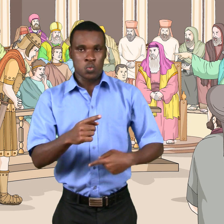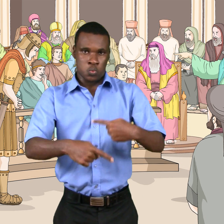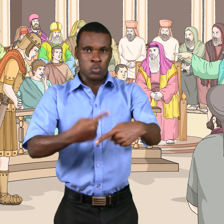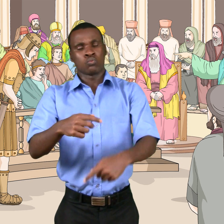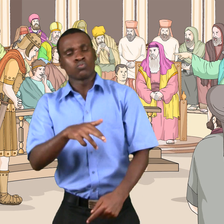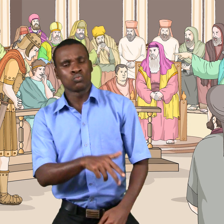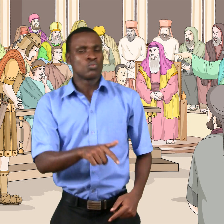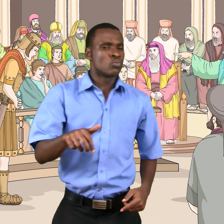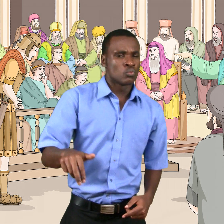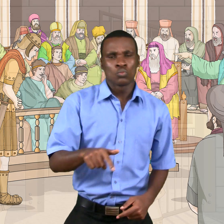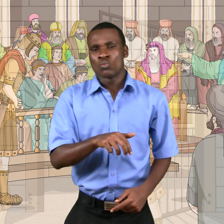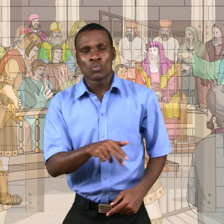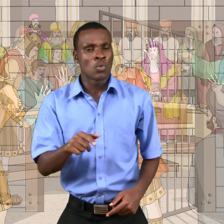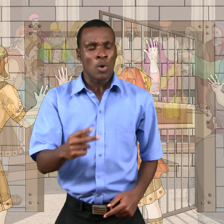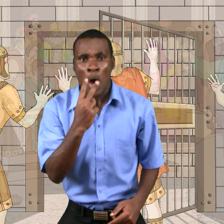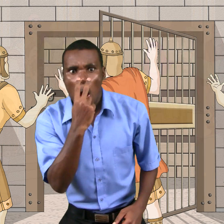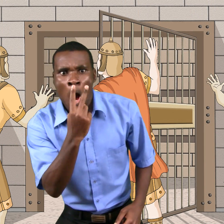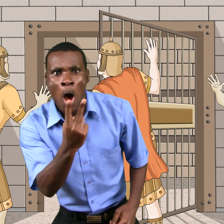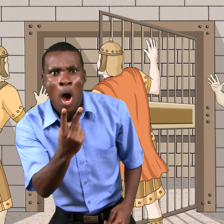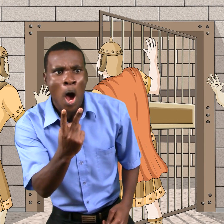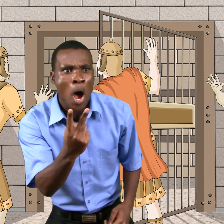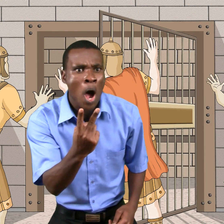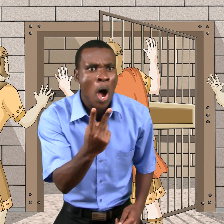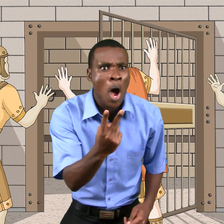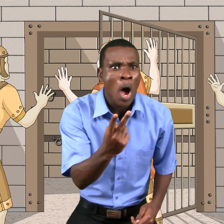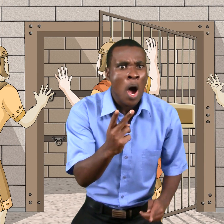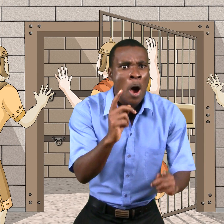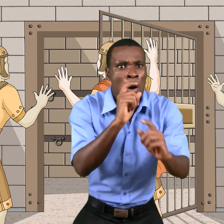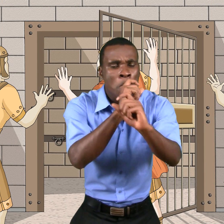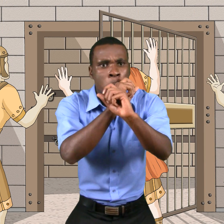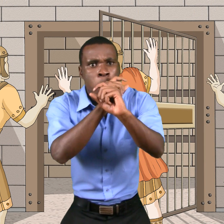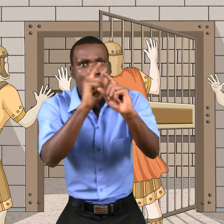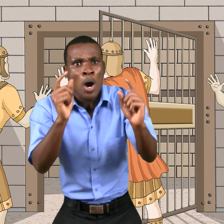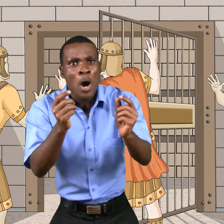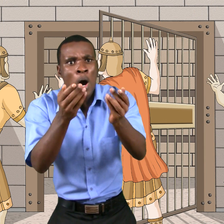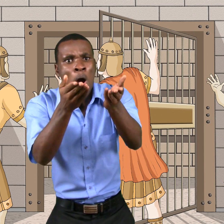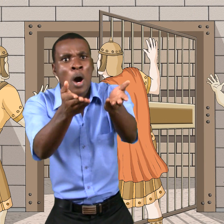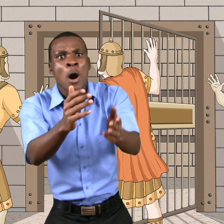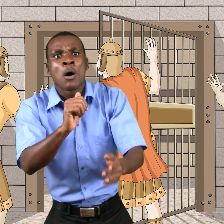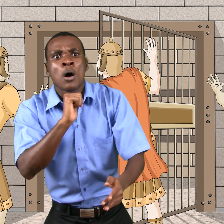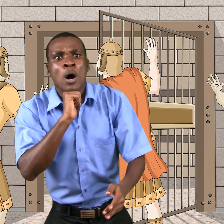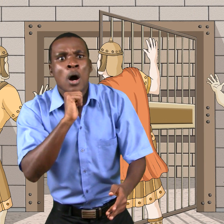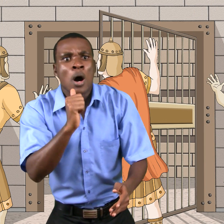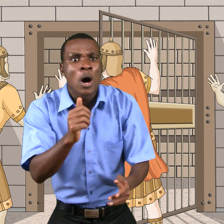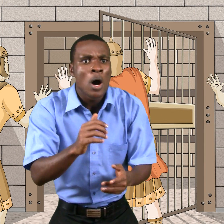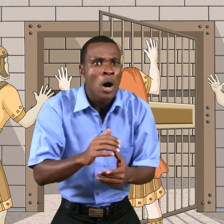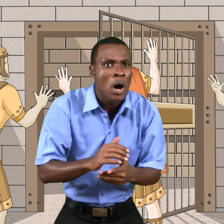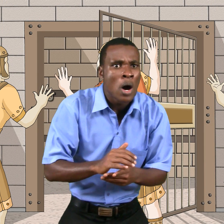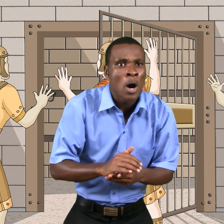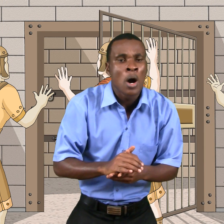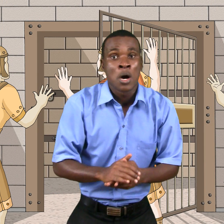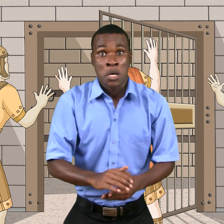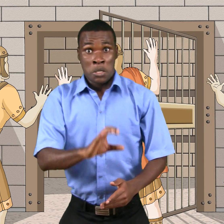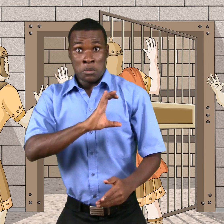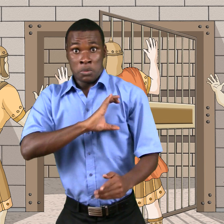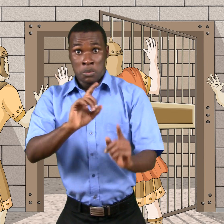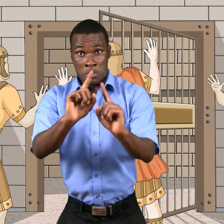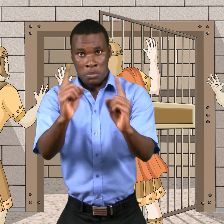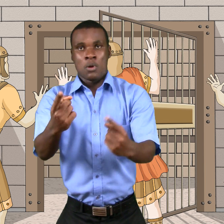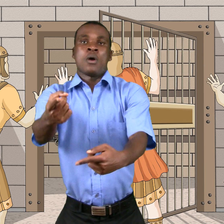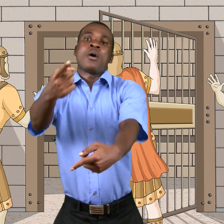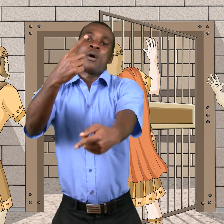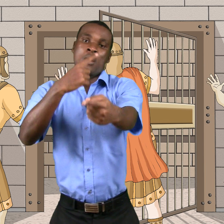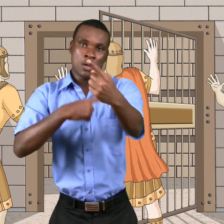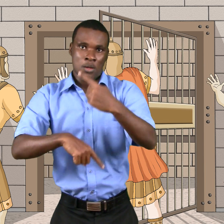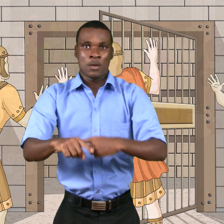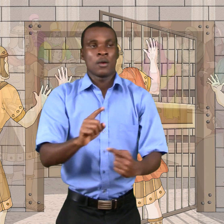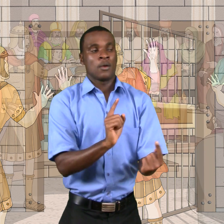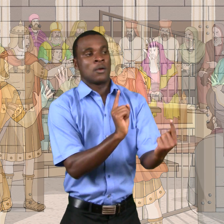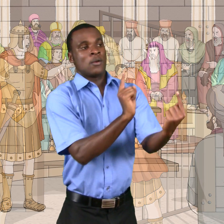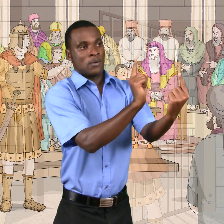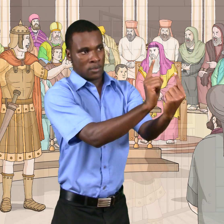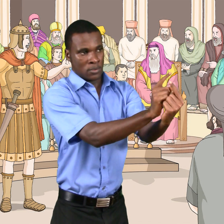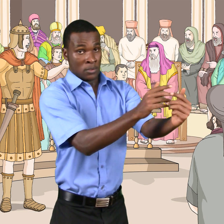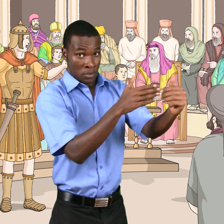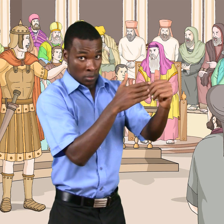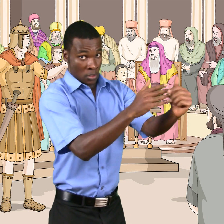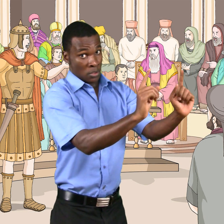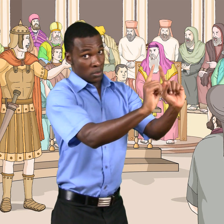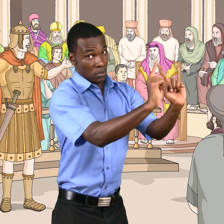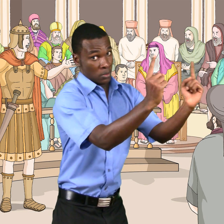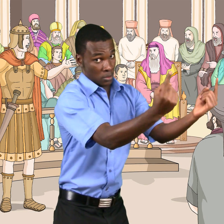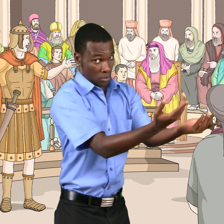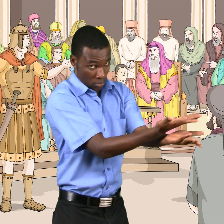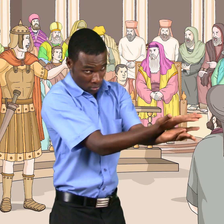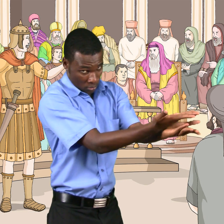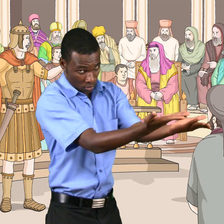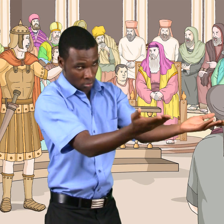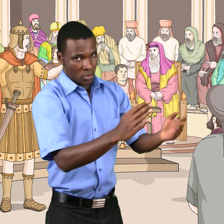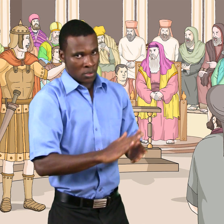But on arriving at the jail, the officers did not find them there.